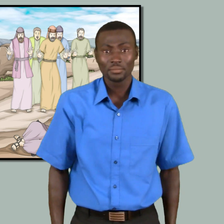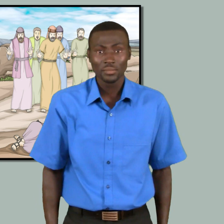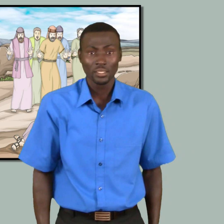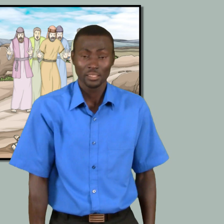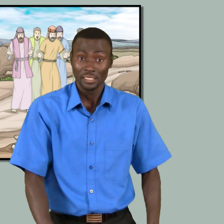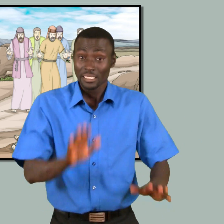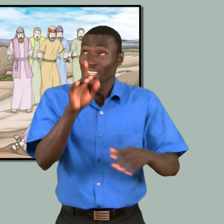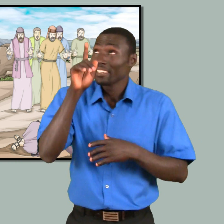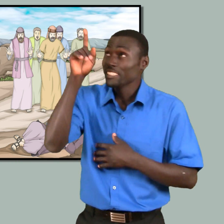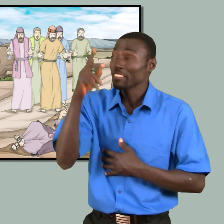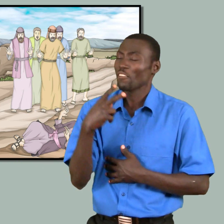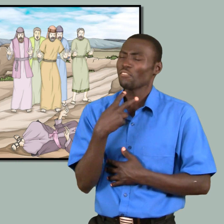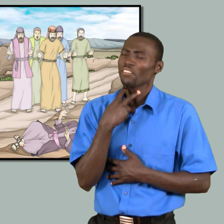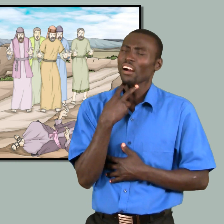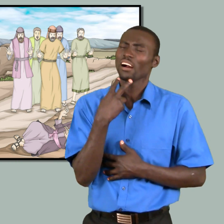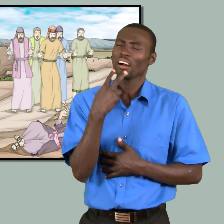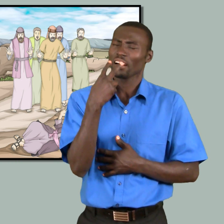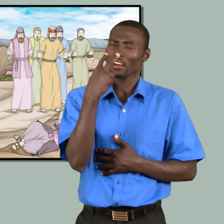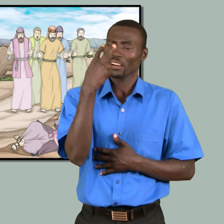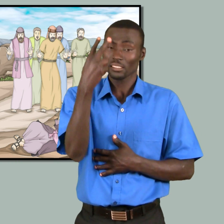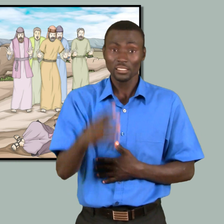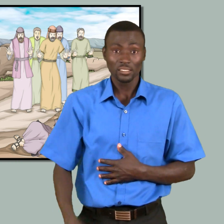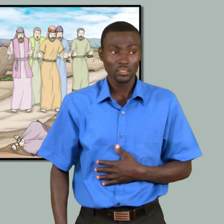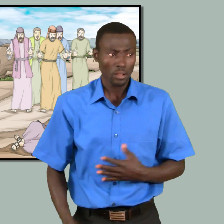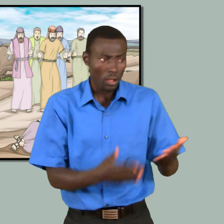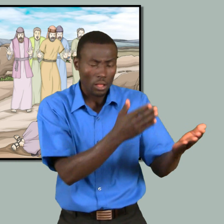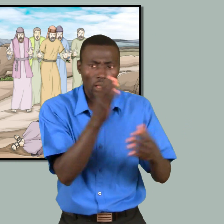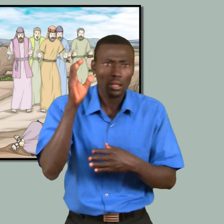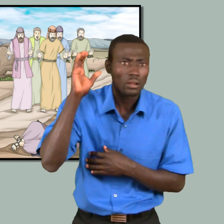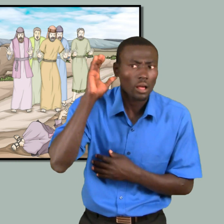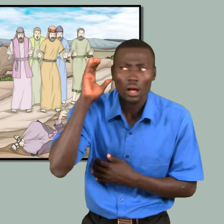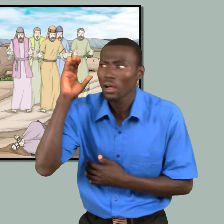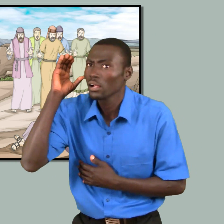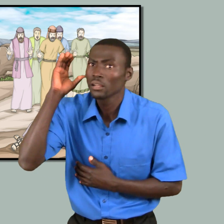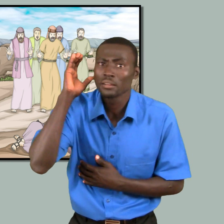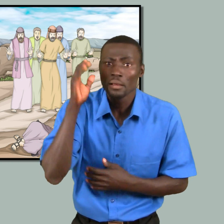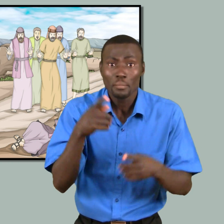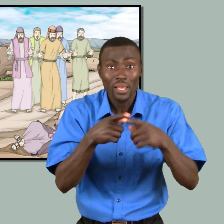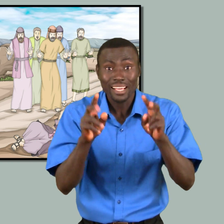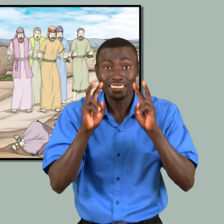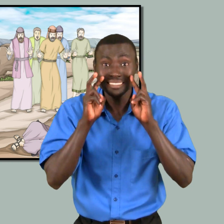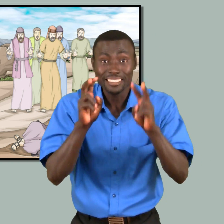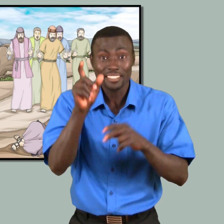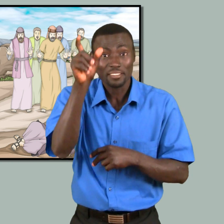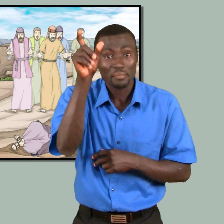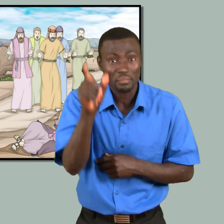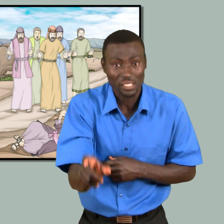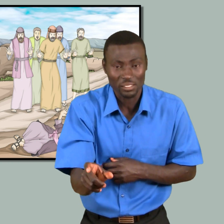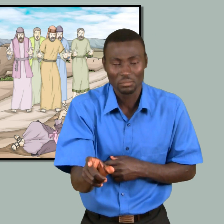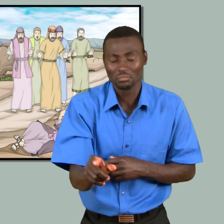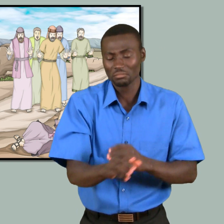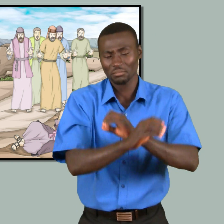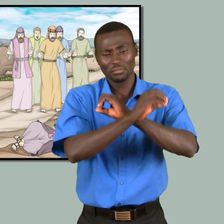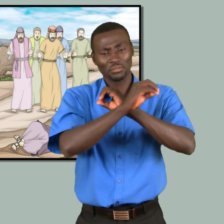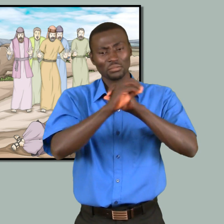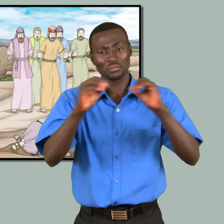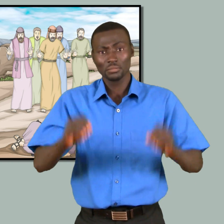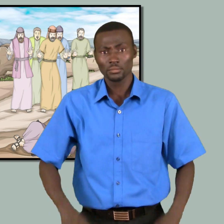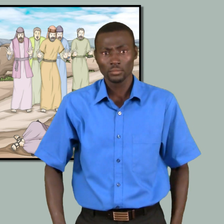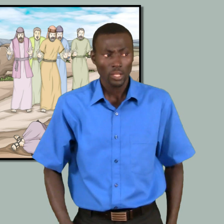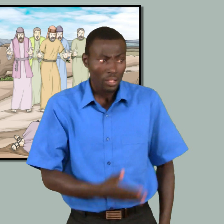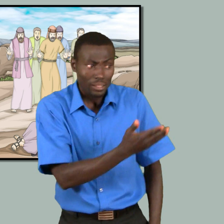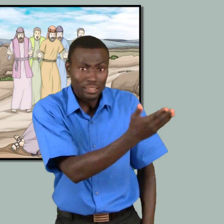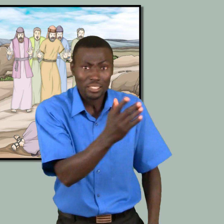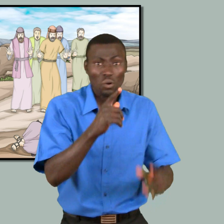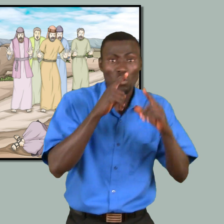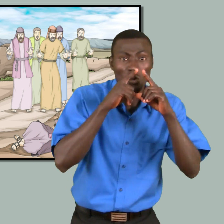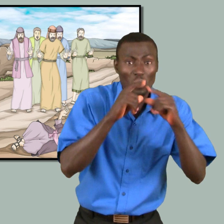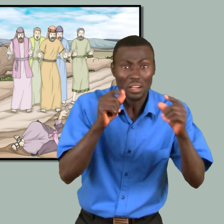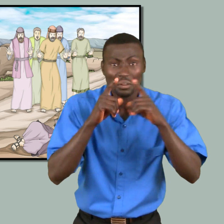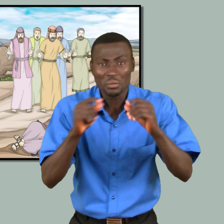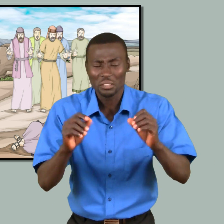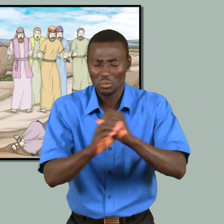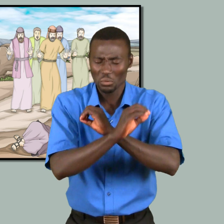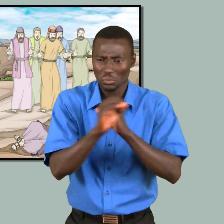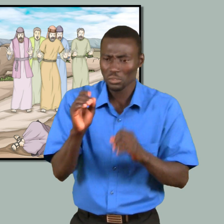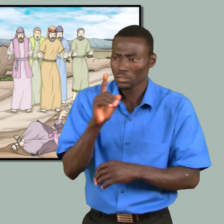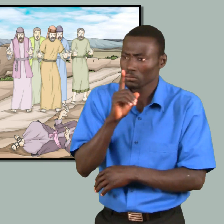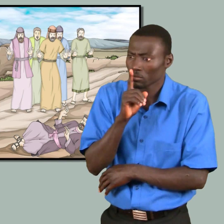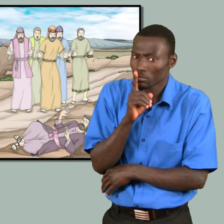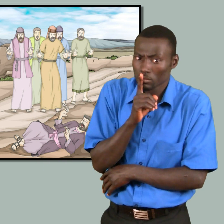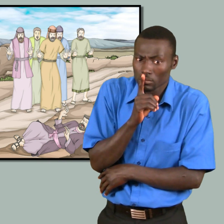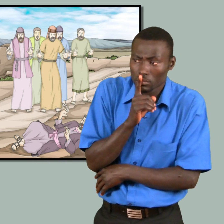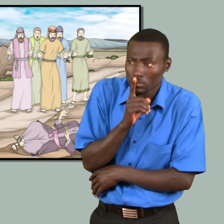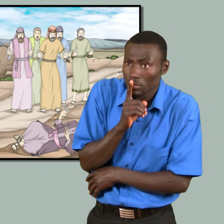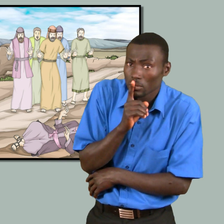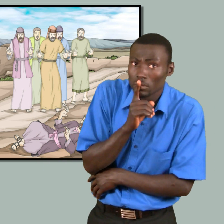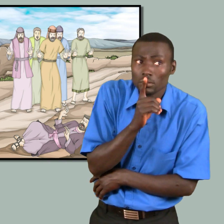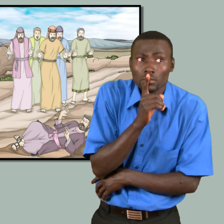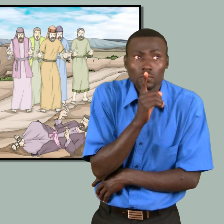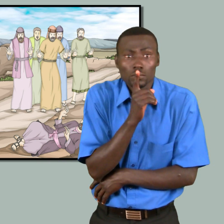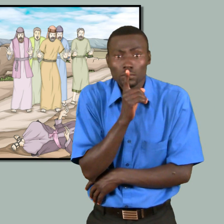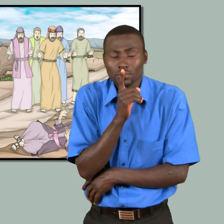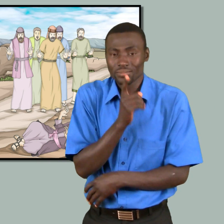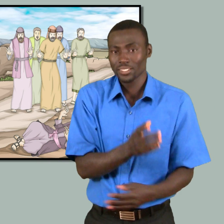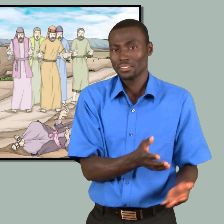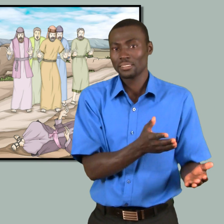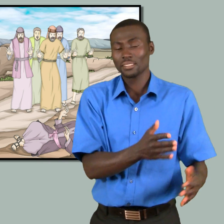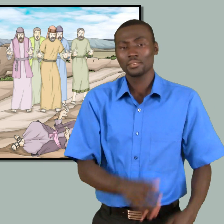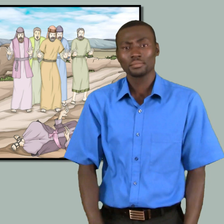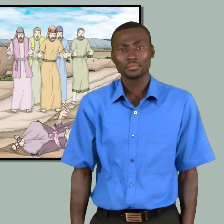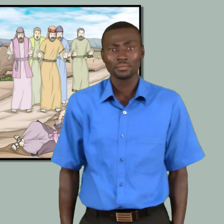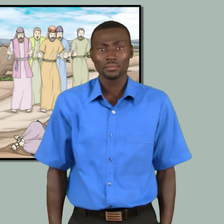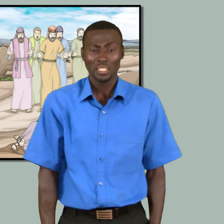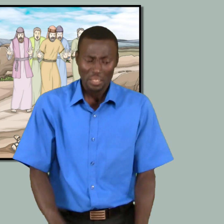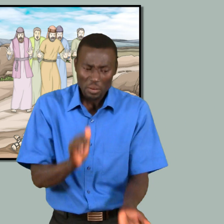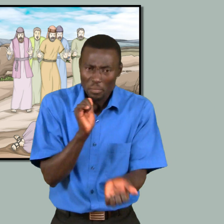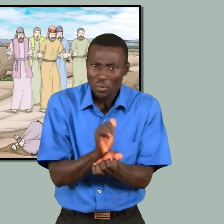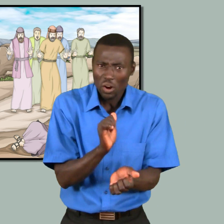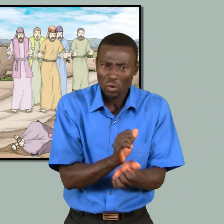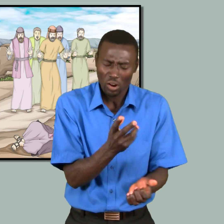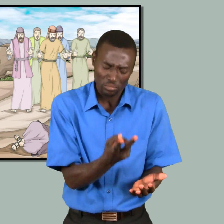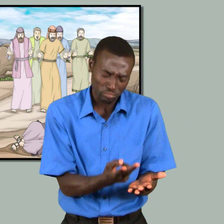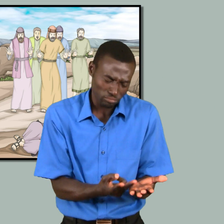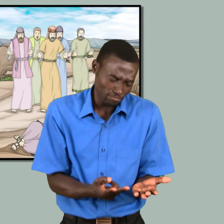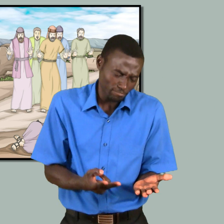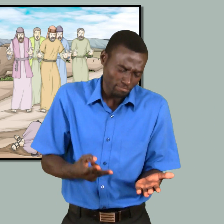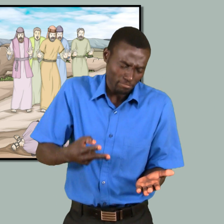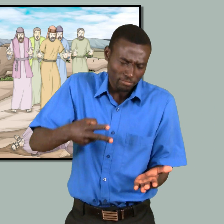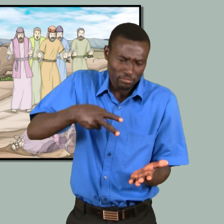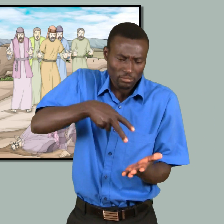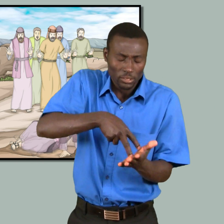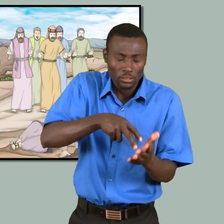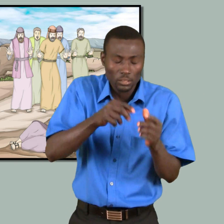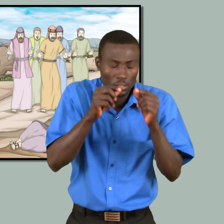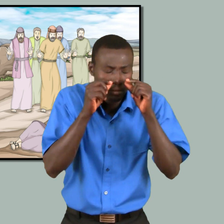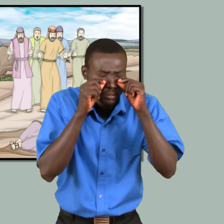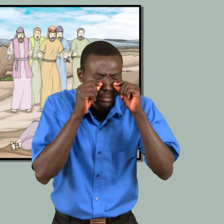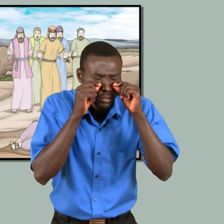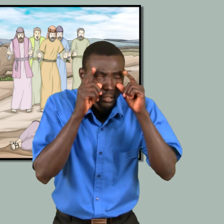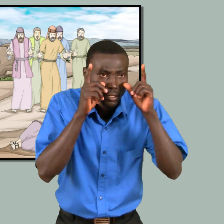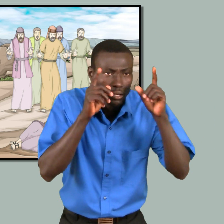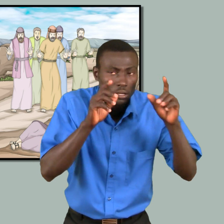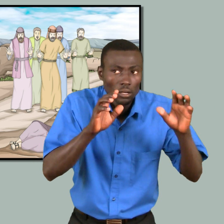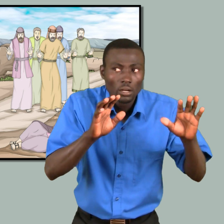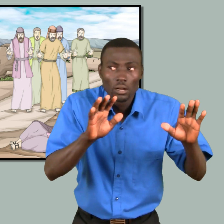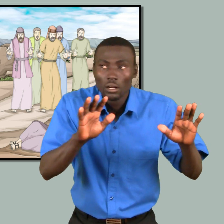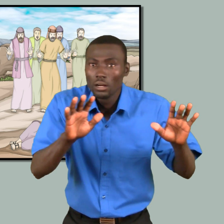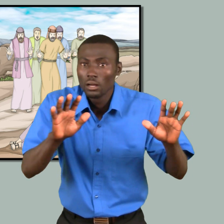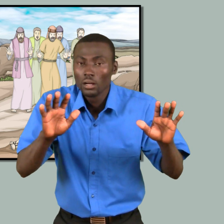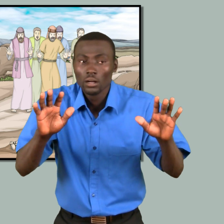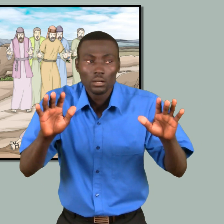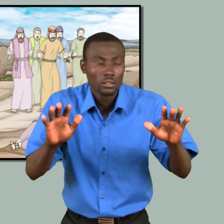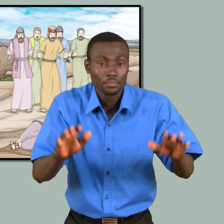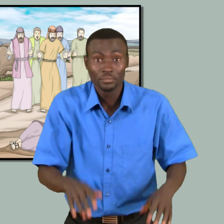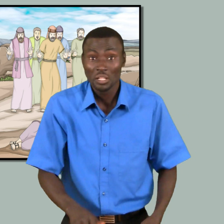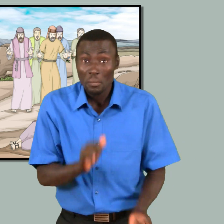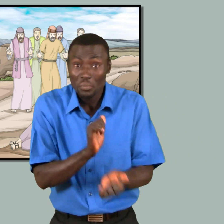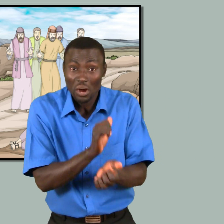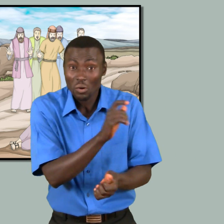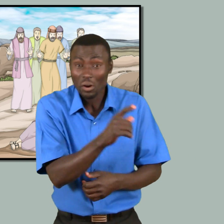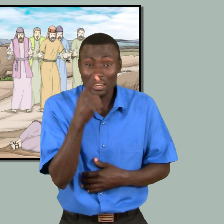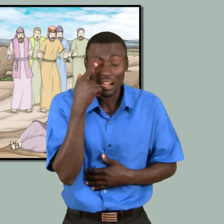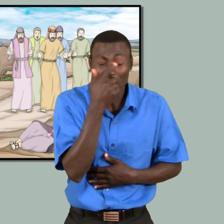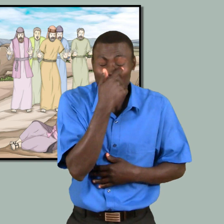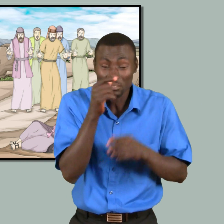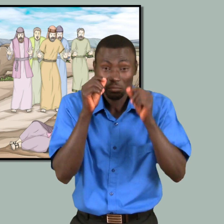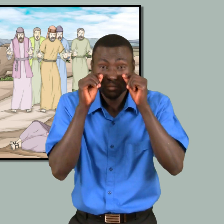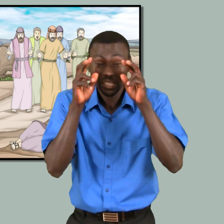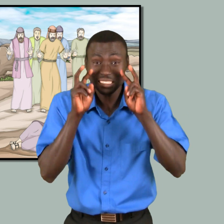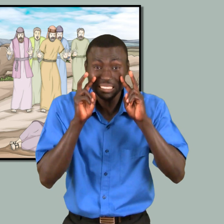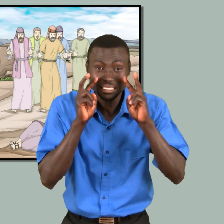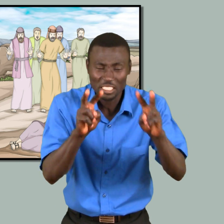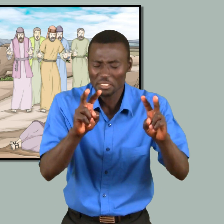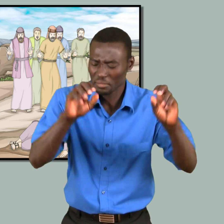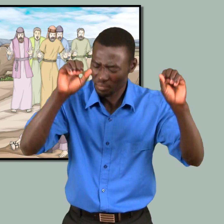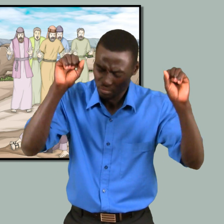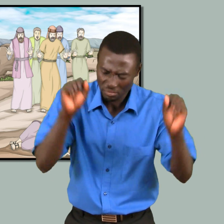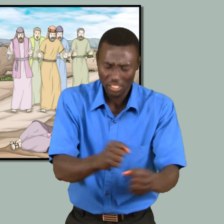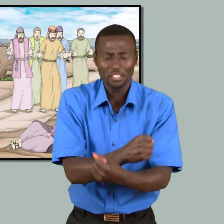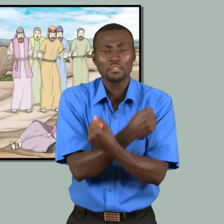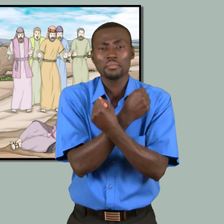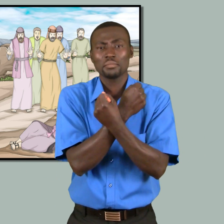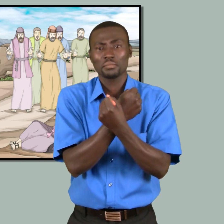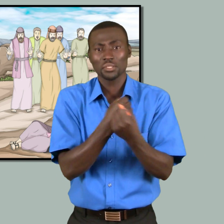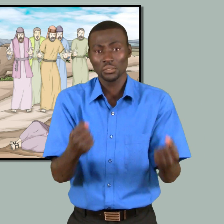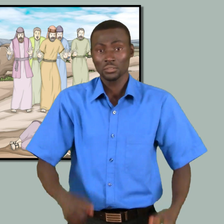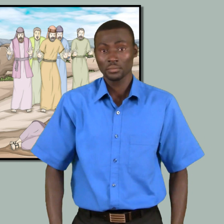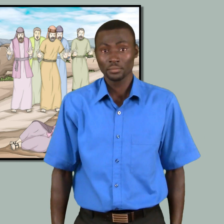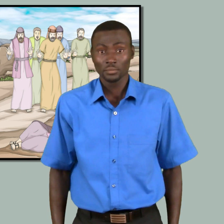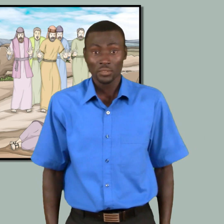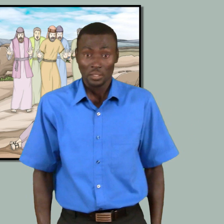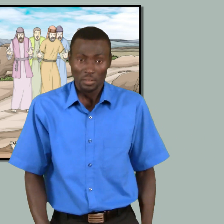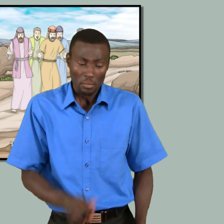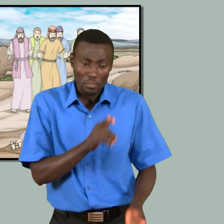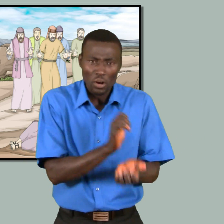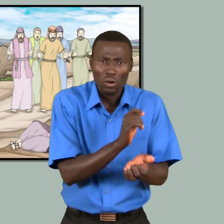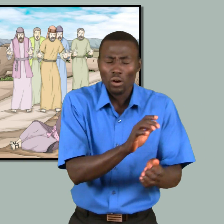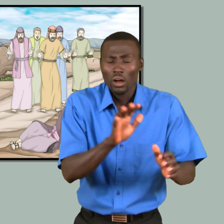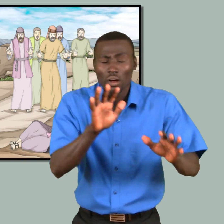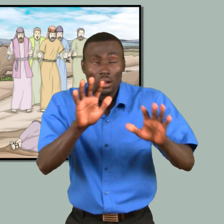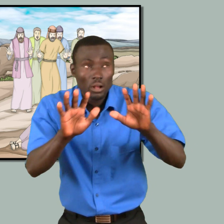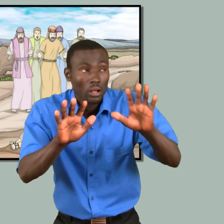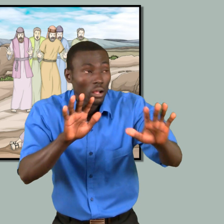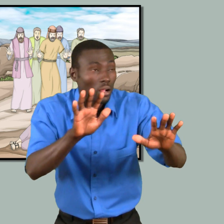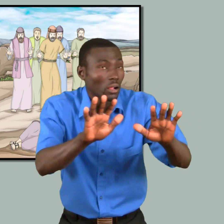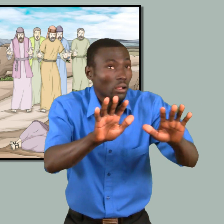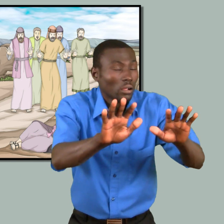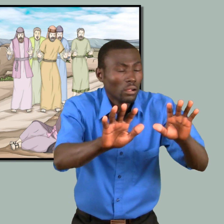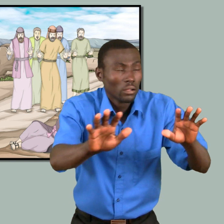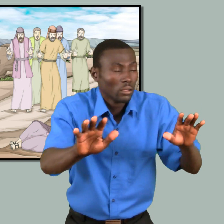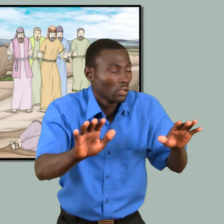The men traveling with Saul stood there speechless. They heard the voice but did not see anyone.